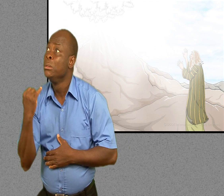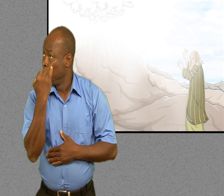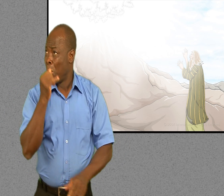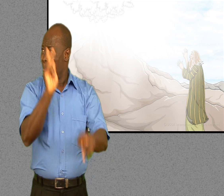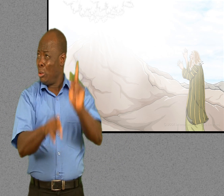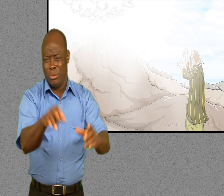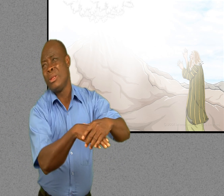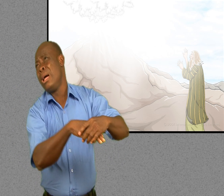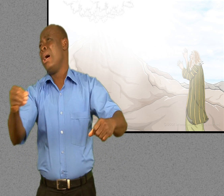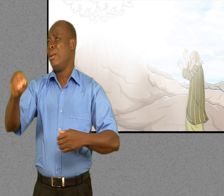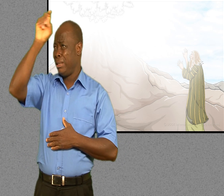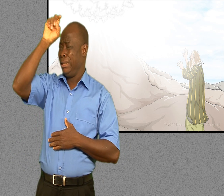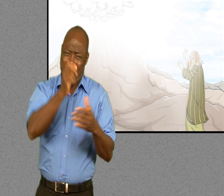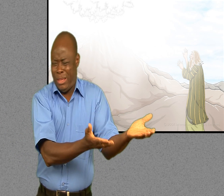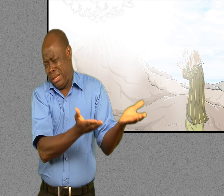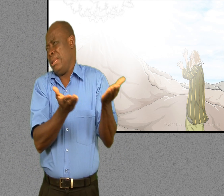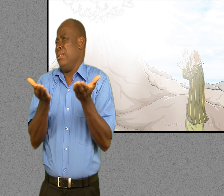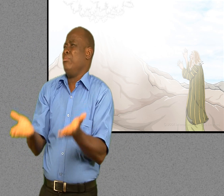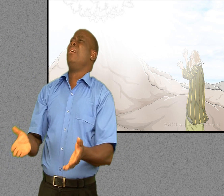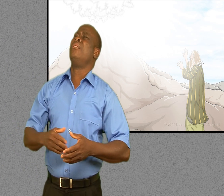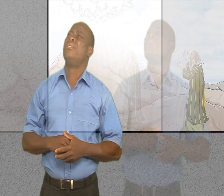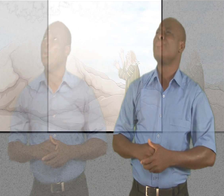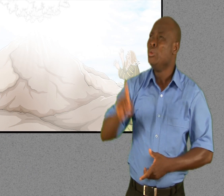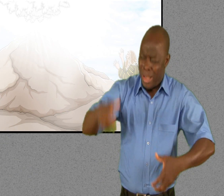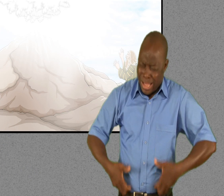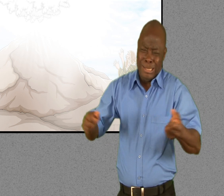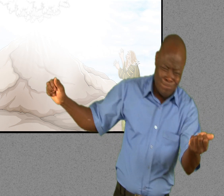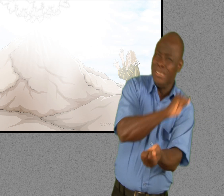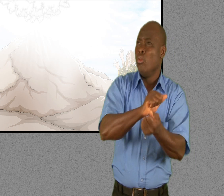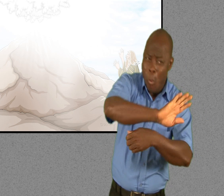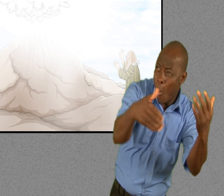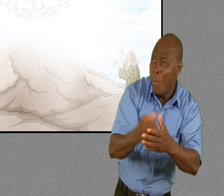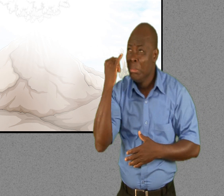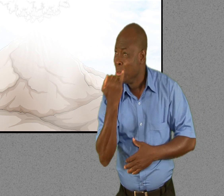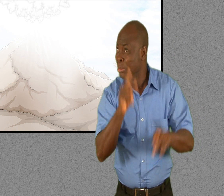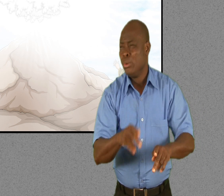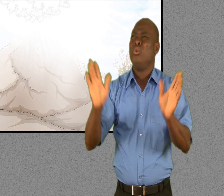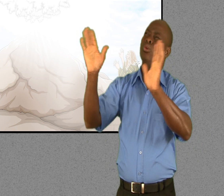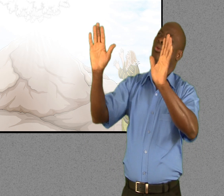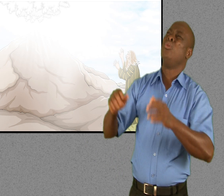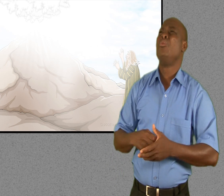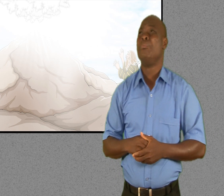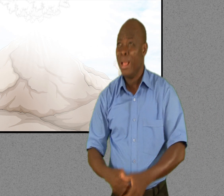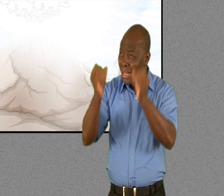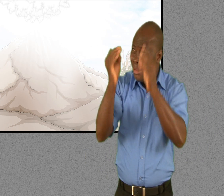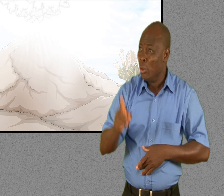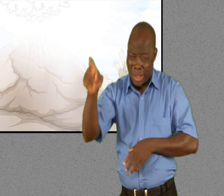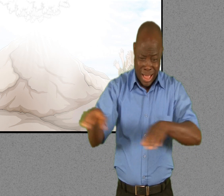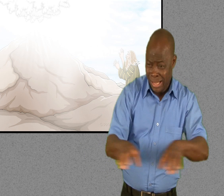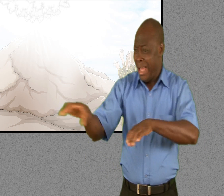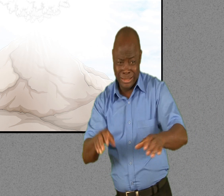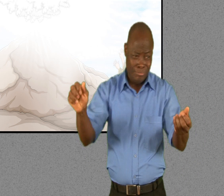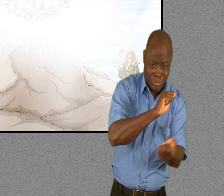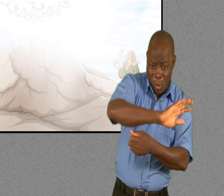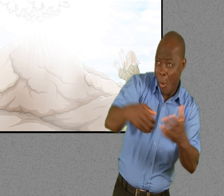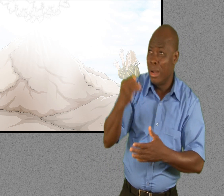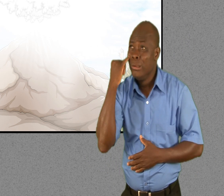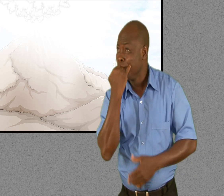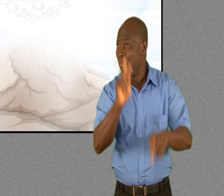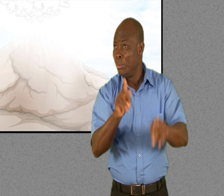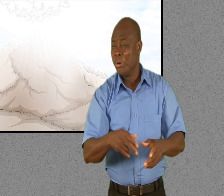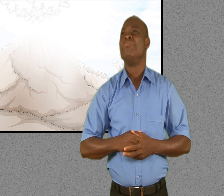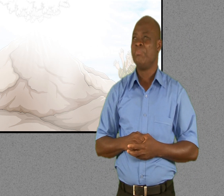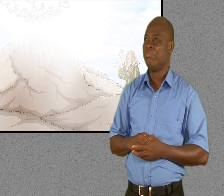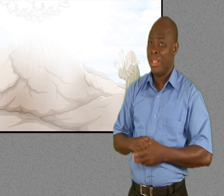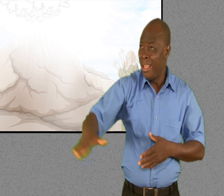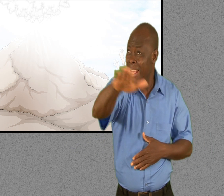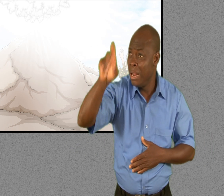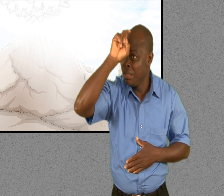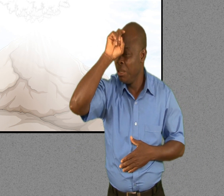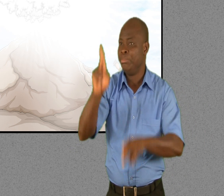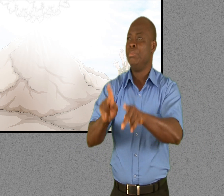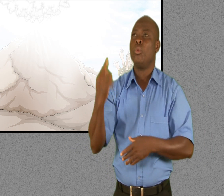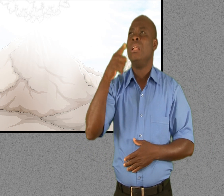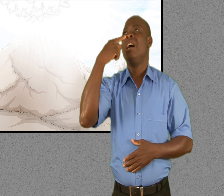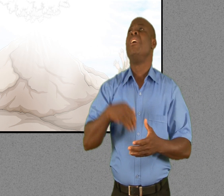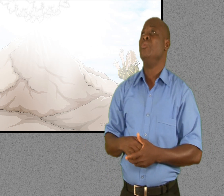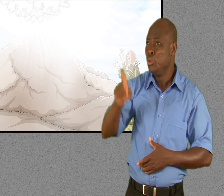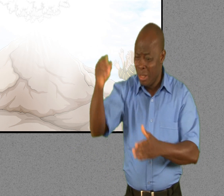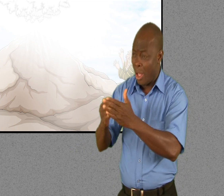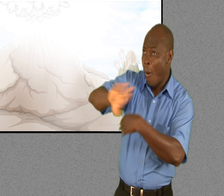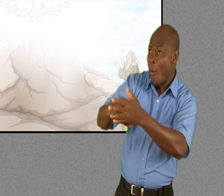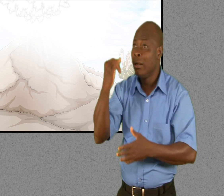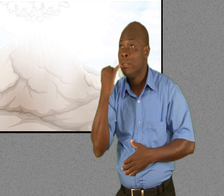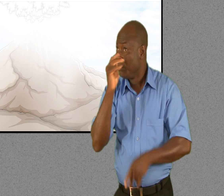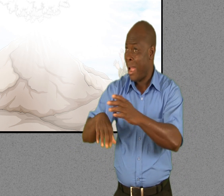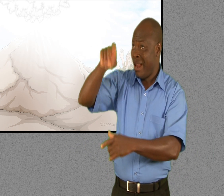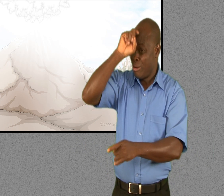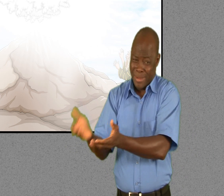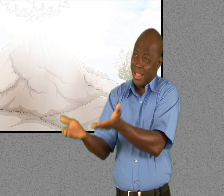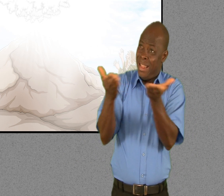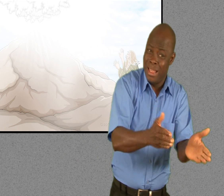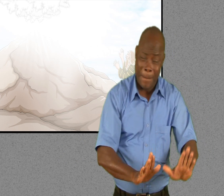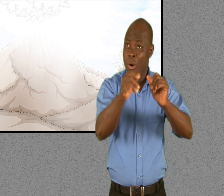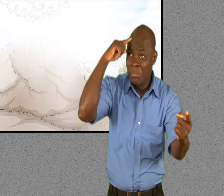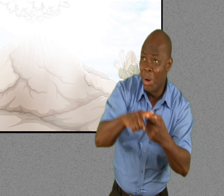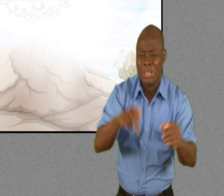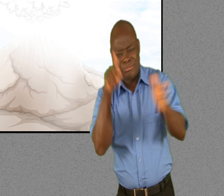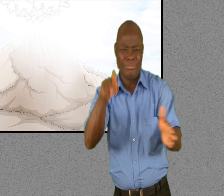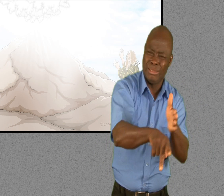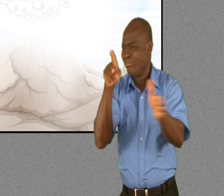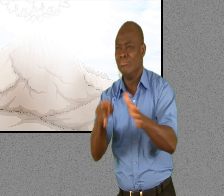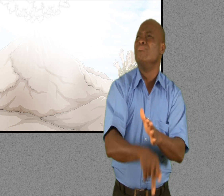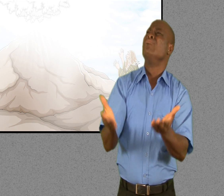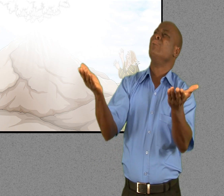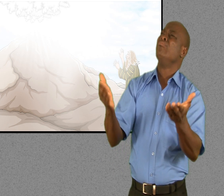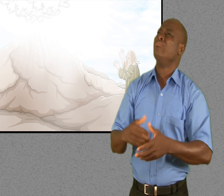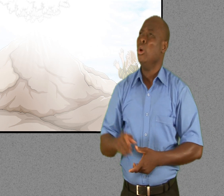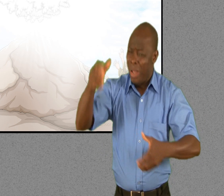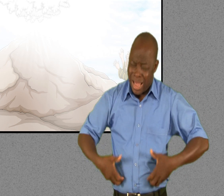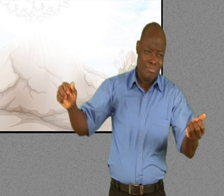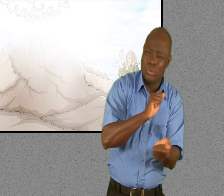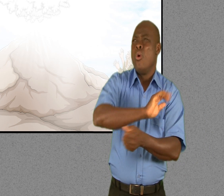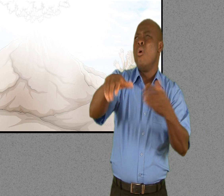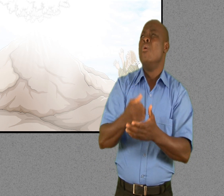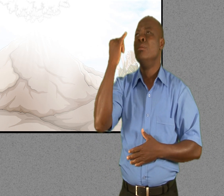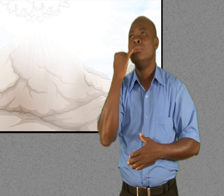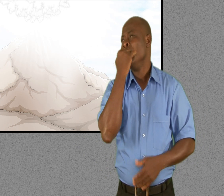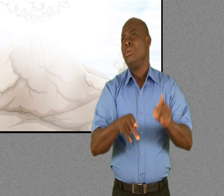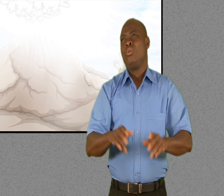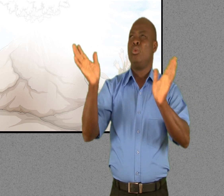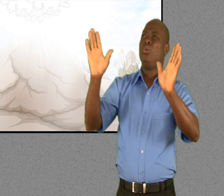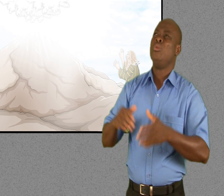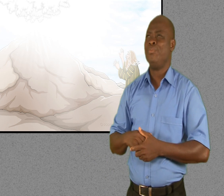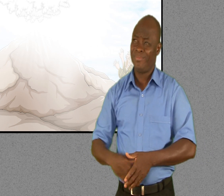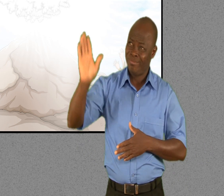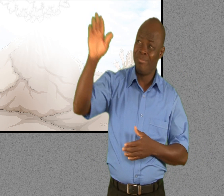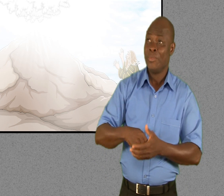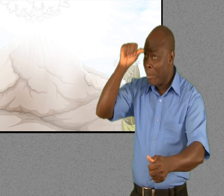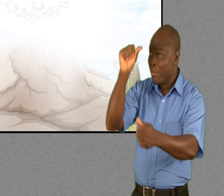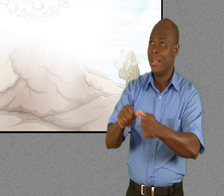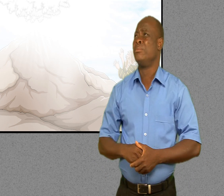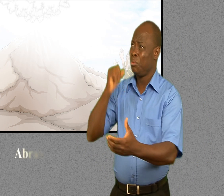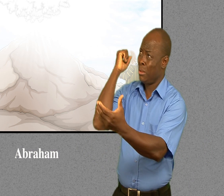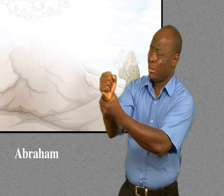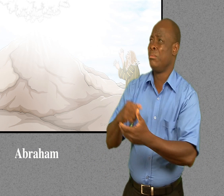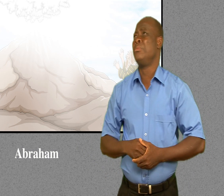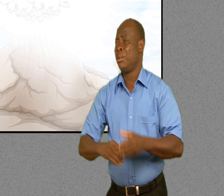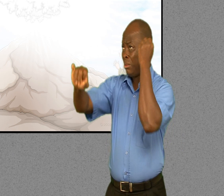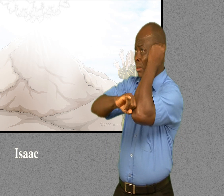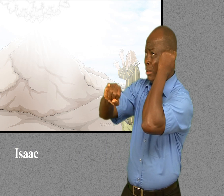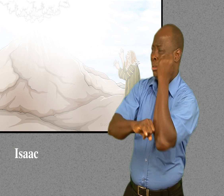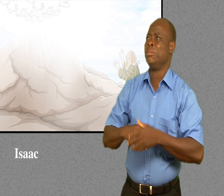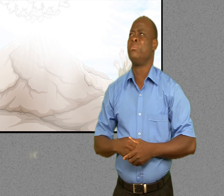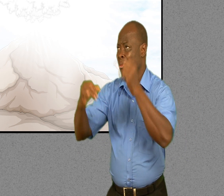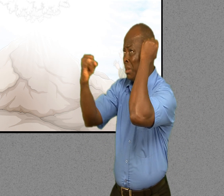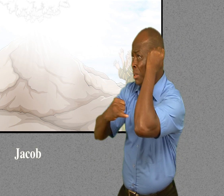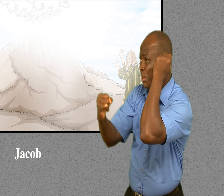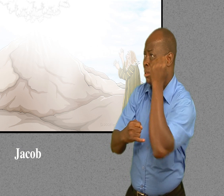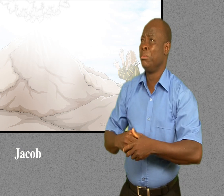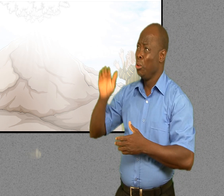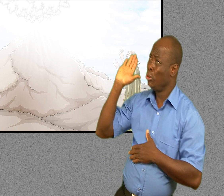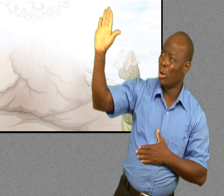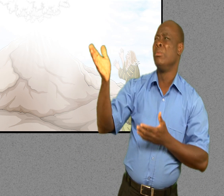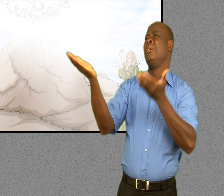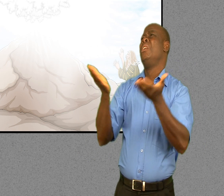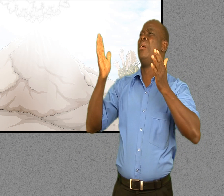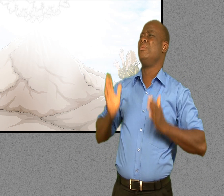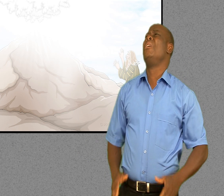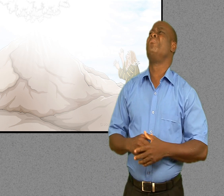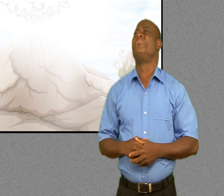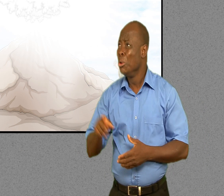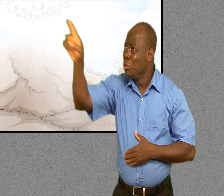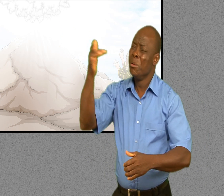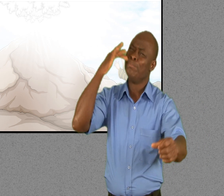Why should the Egyptians declare, ‘He brought them out with evil intent, to kill them in the mountains and wipe them from the face of the earth’? Turn from Your fierce anger and relent from doing harm to Your people.